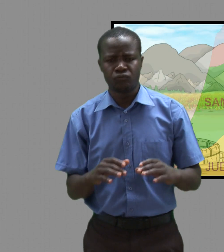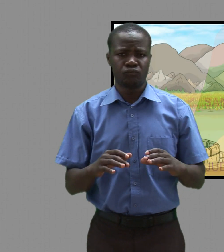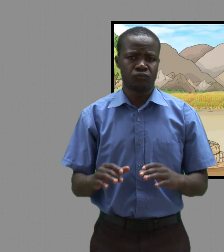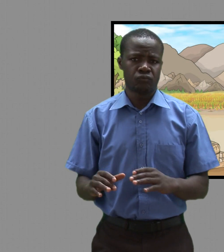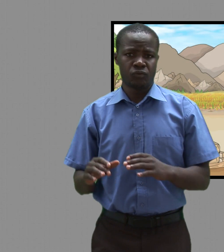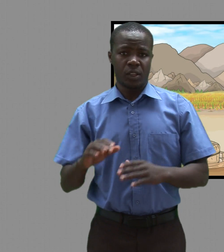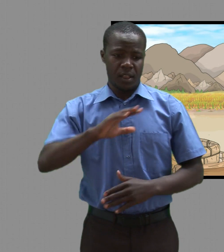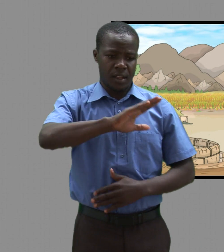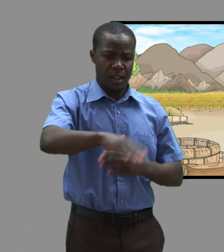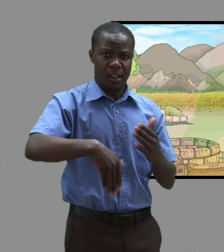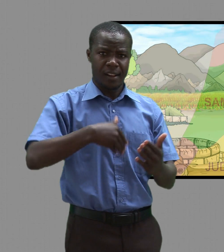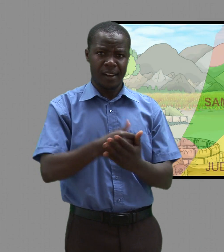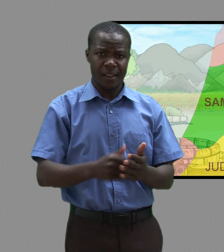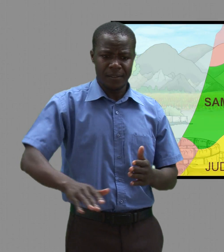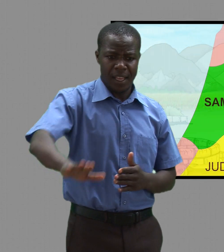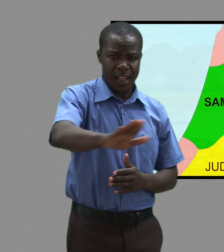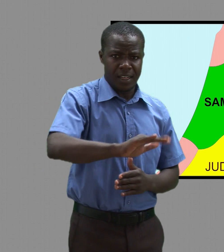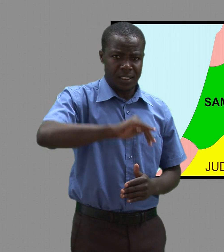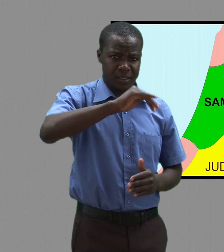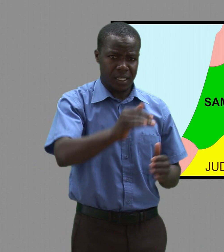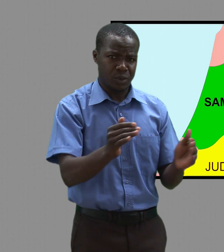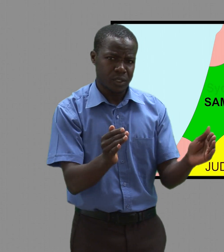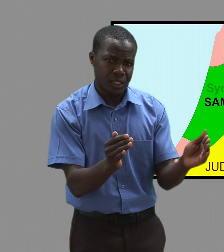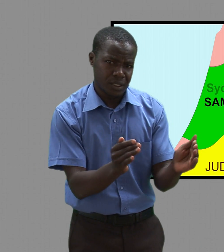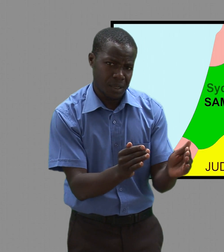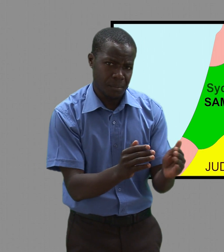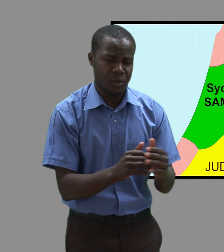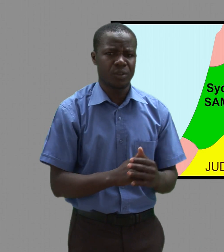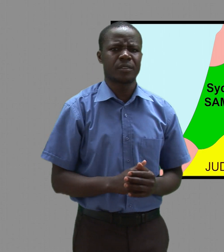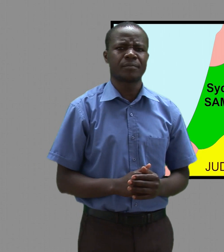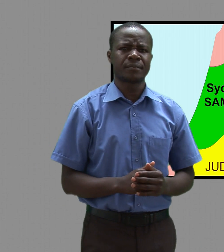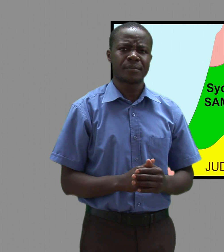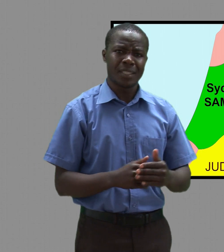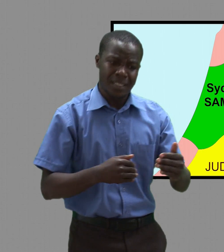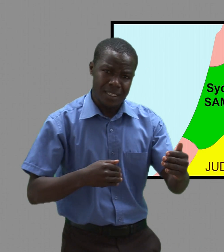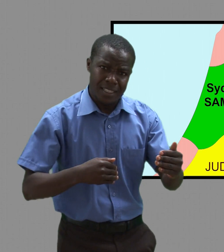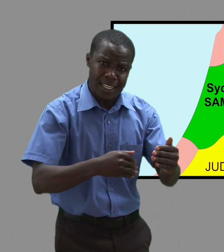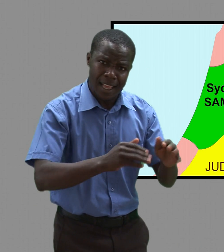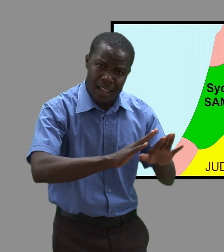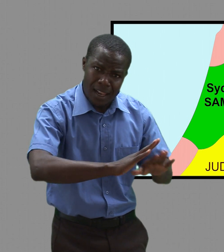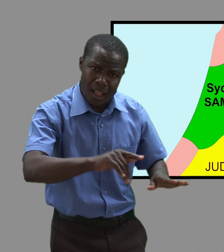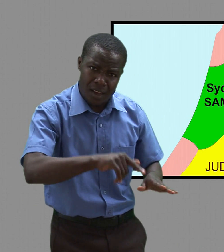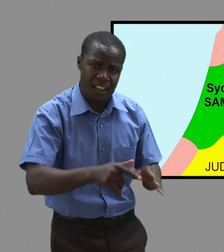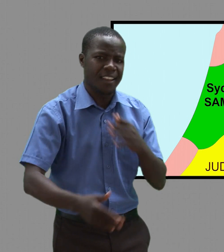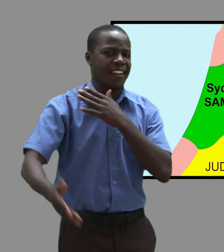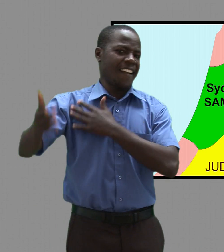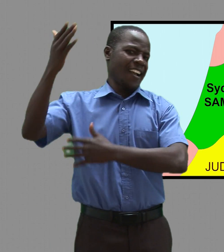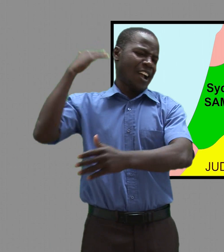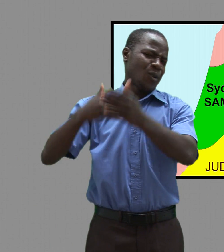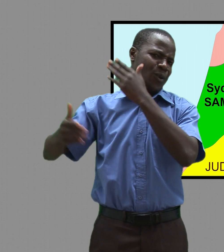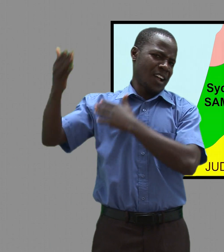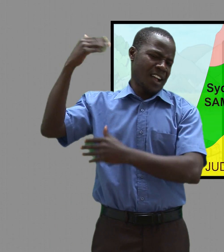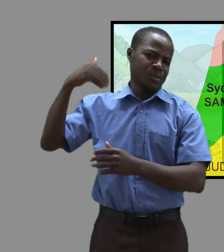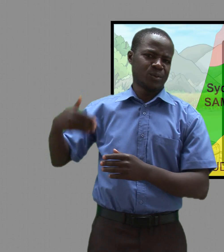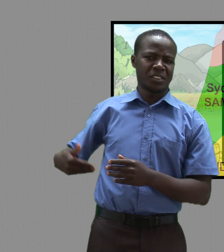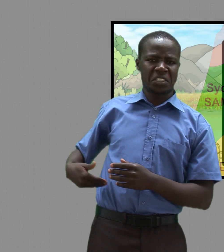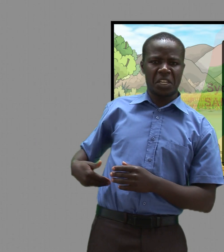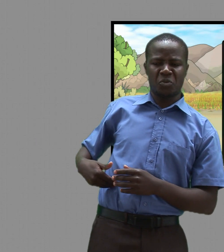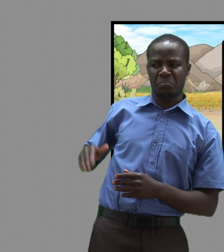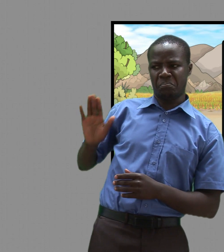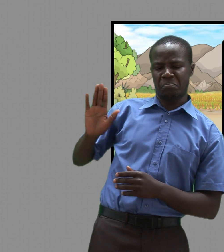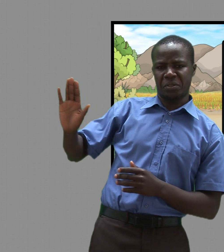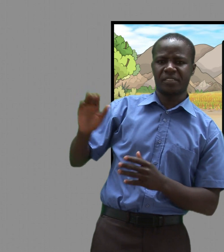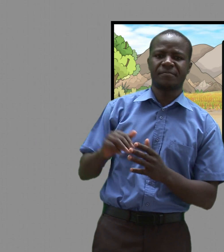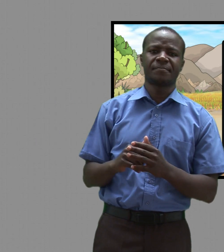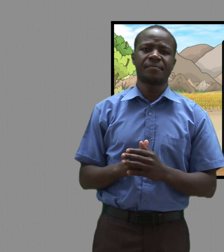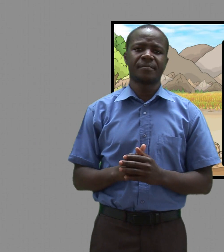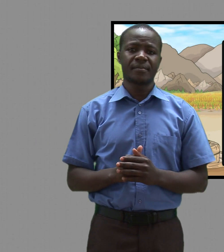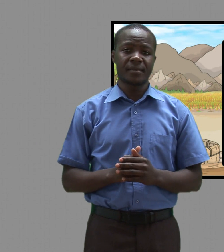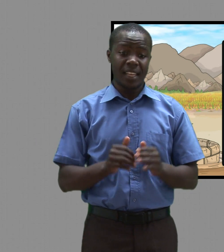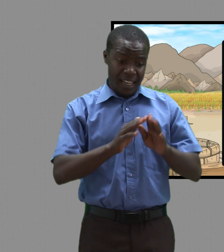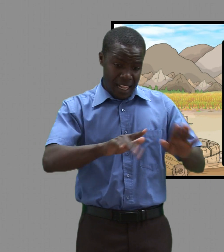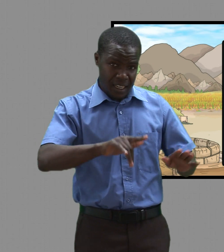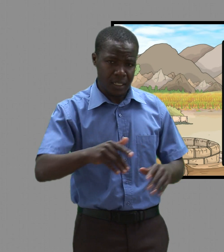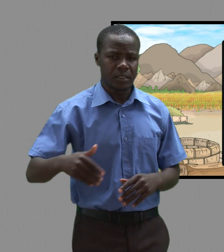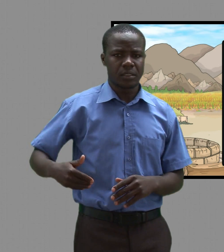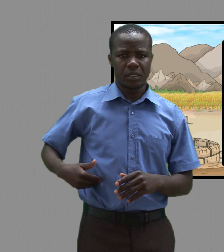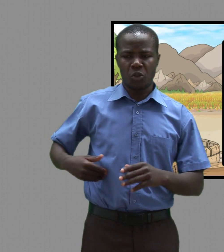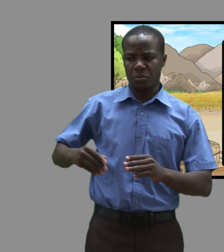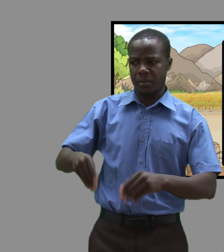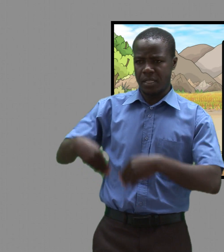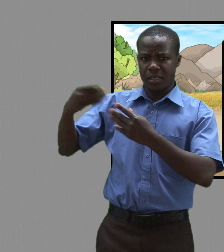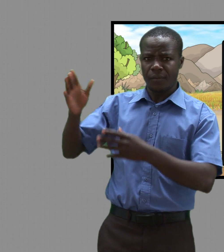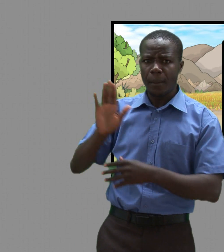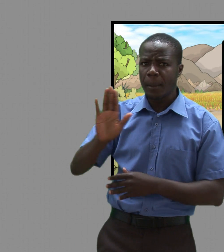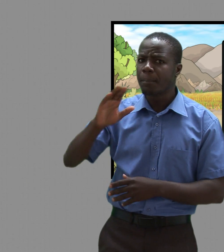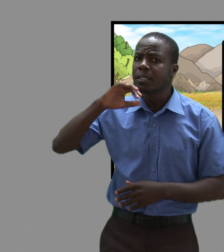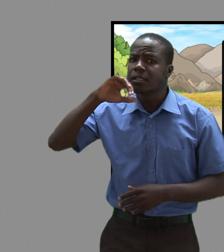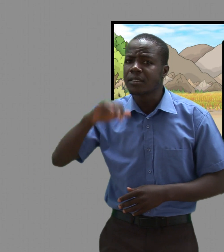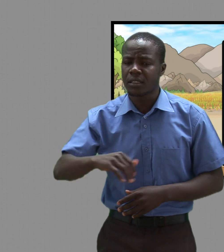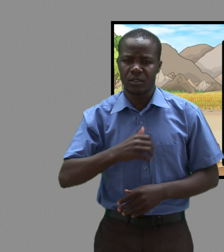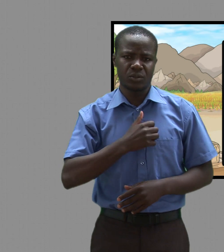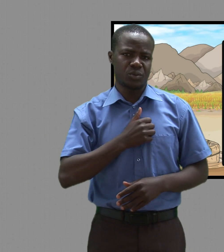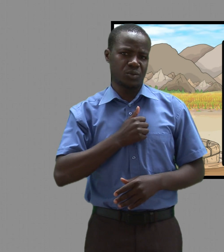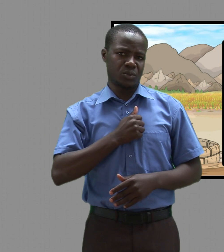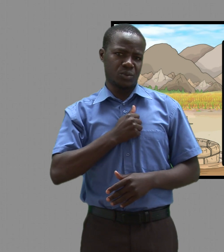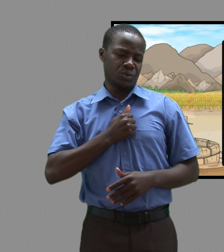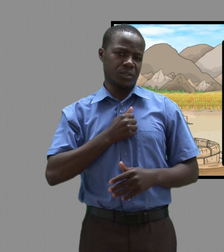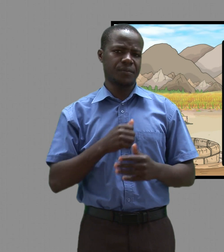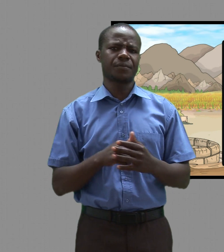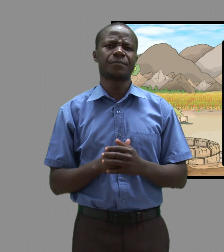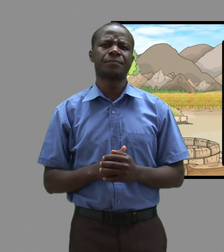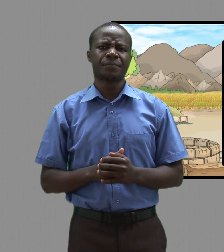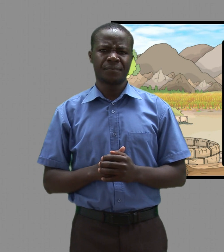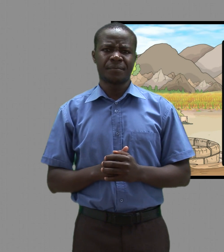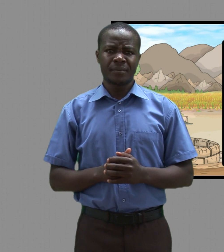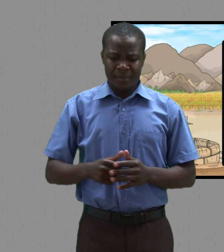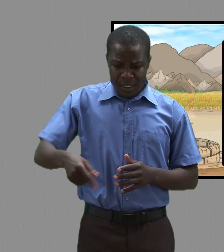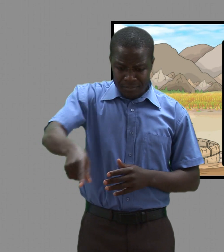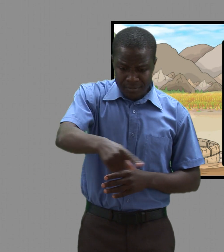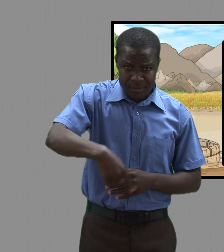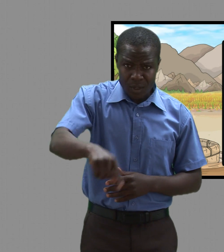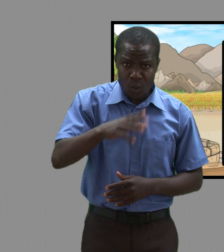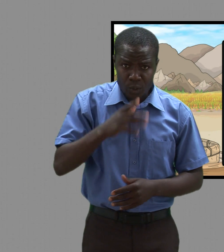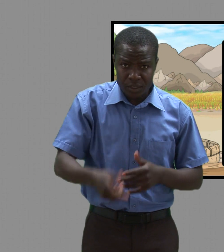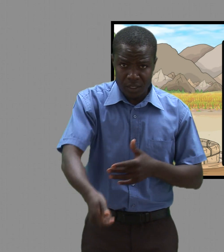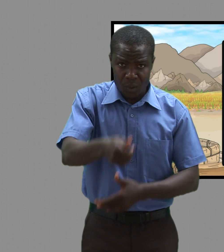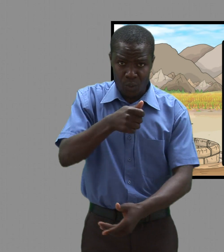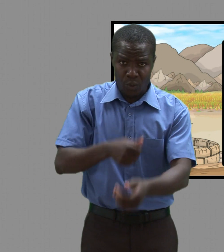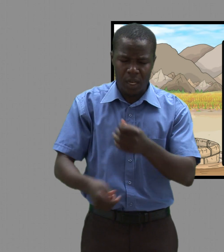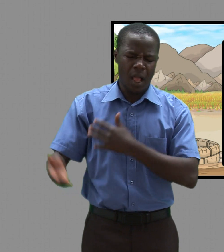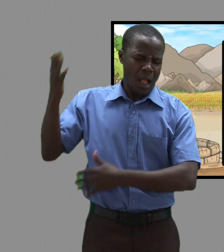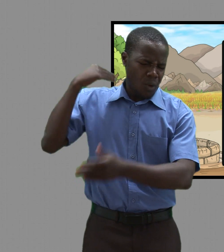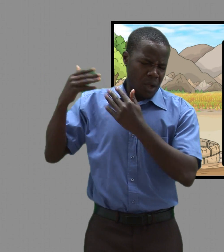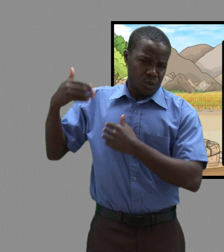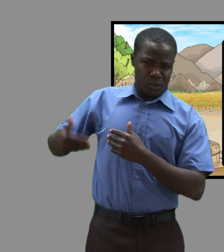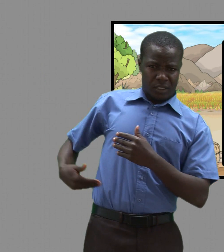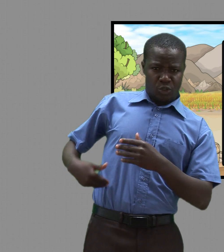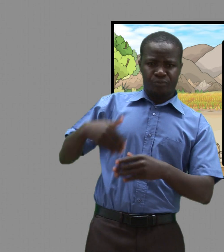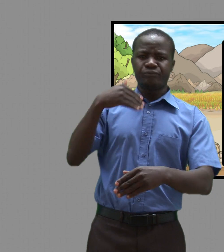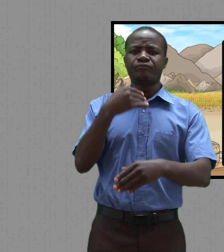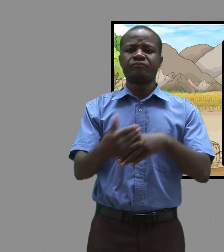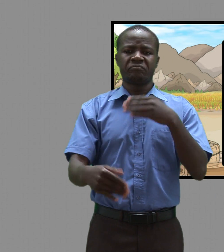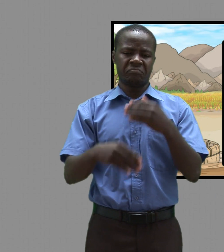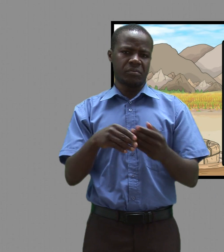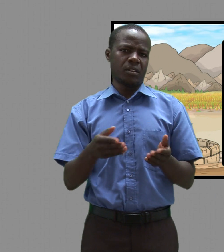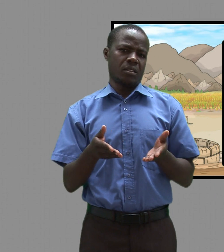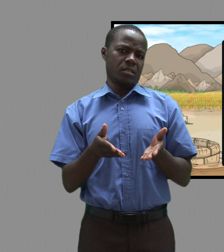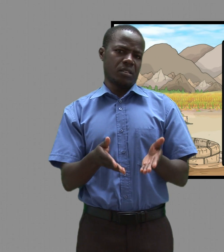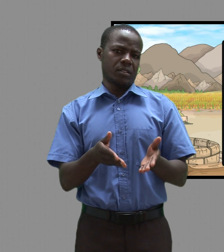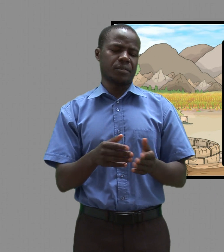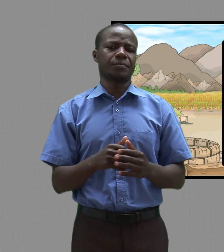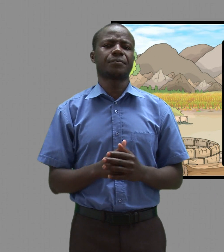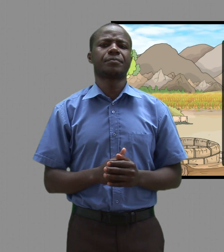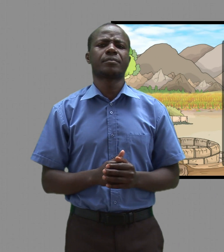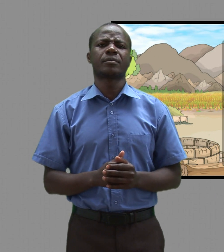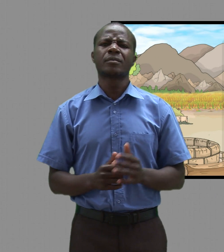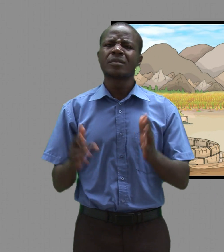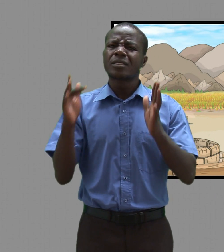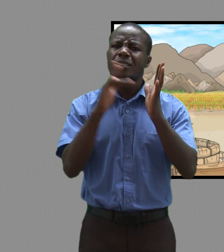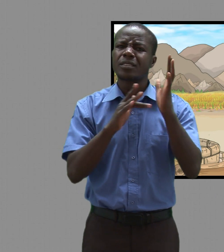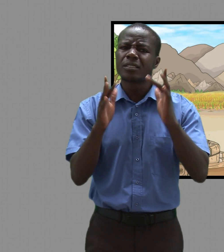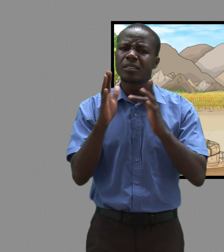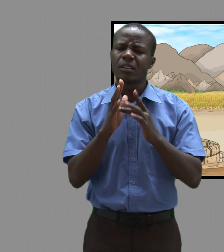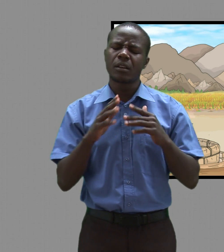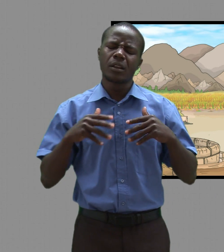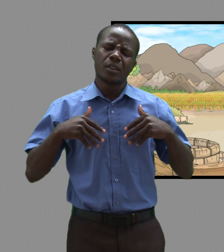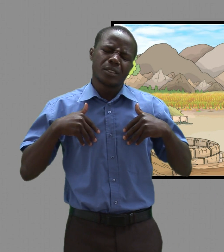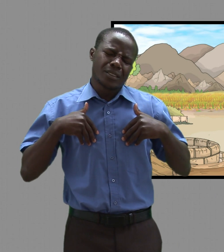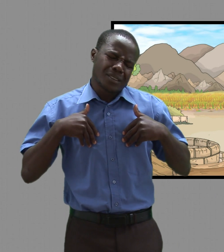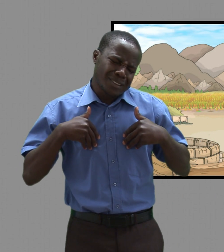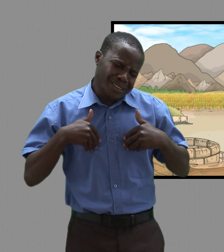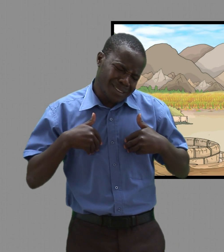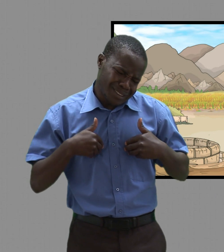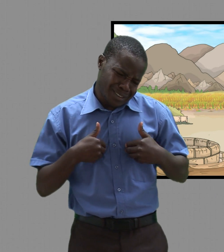So He came to a town of Samaria called Sychar, near the plot of ground that Jacob had given to his son Joseph.